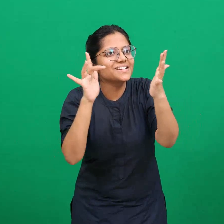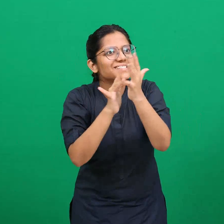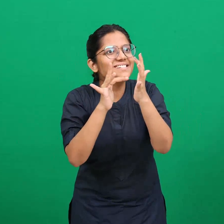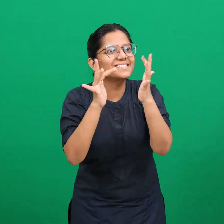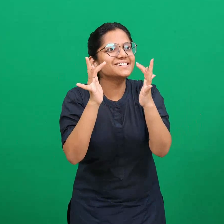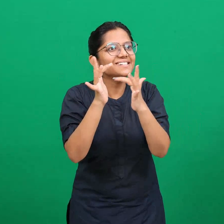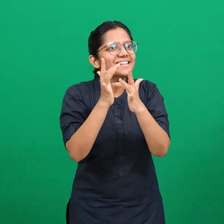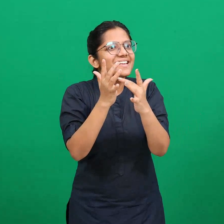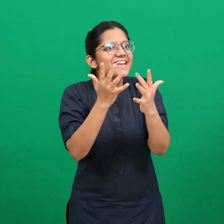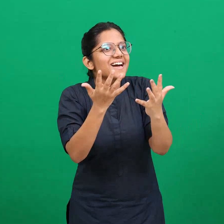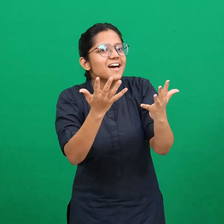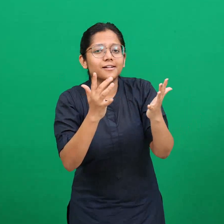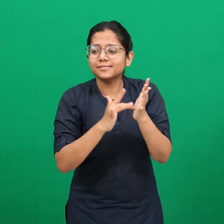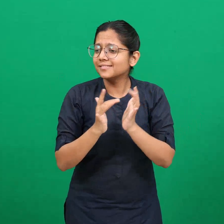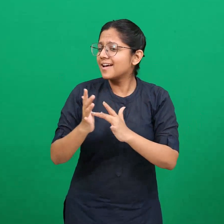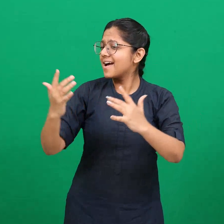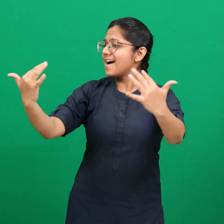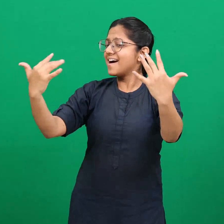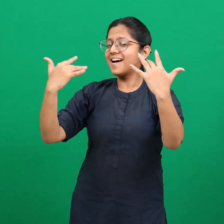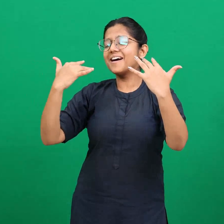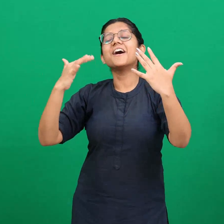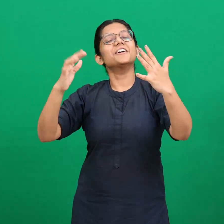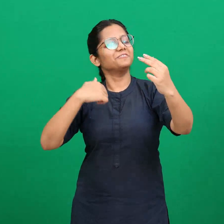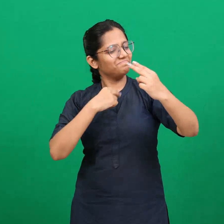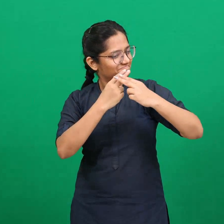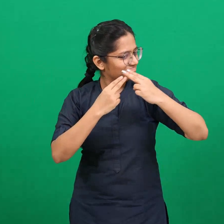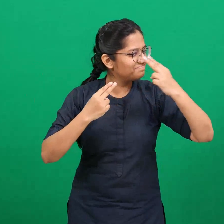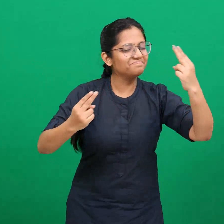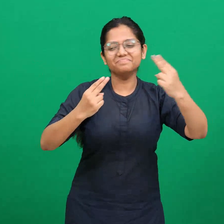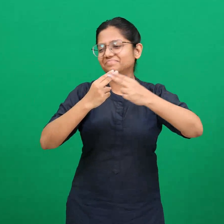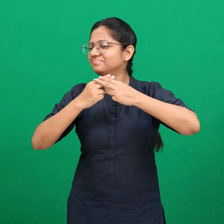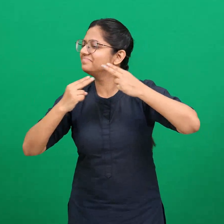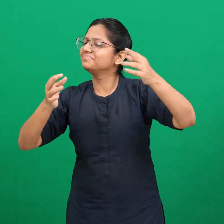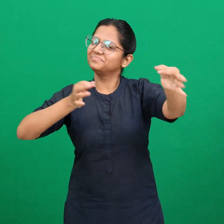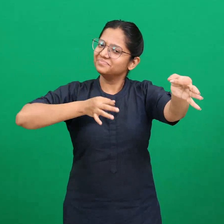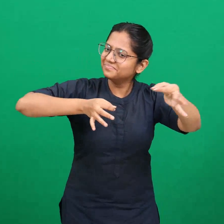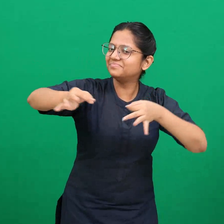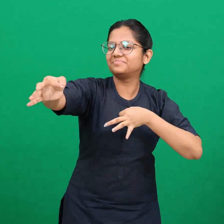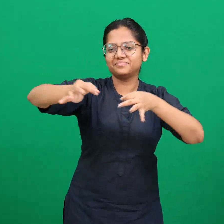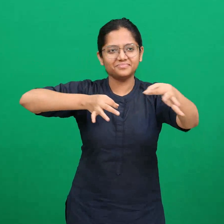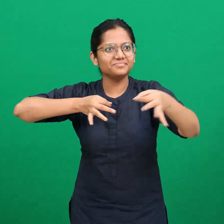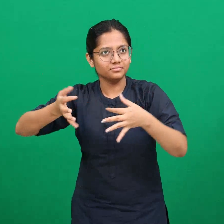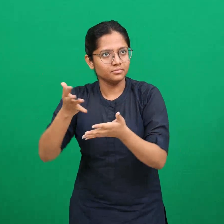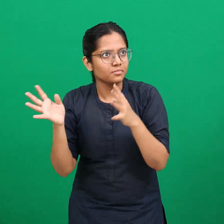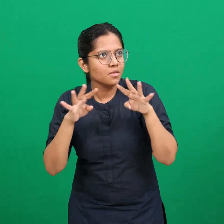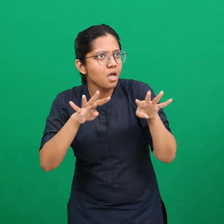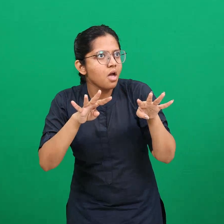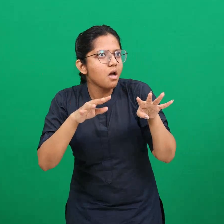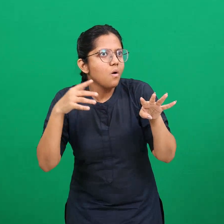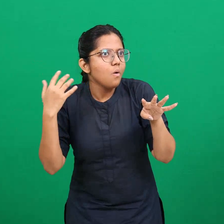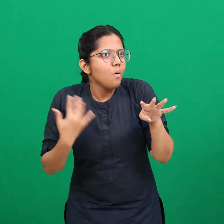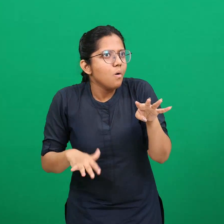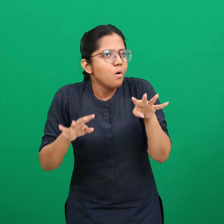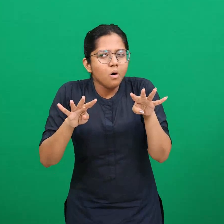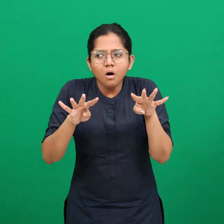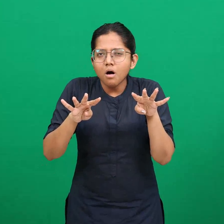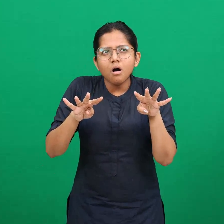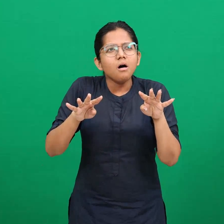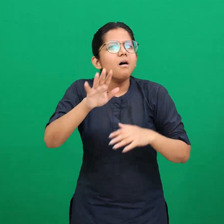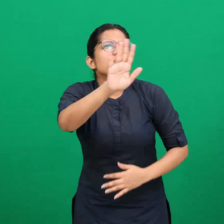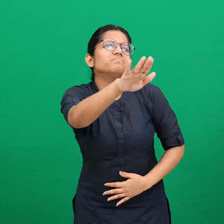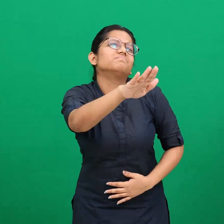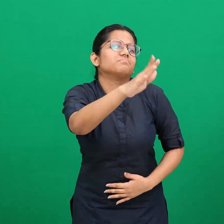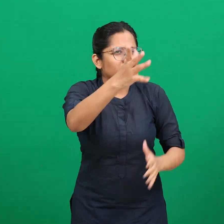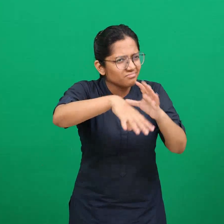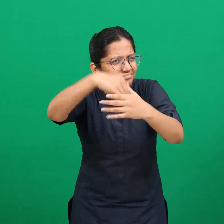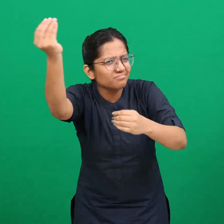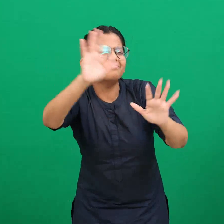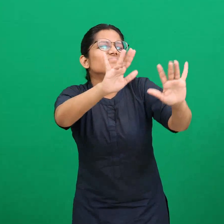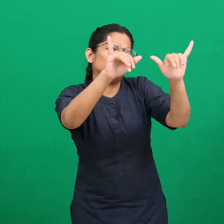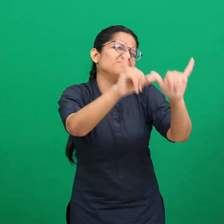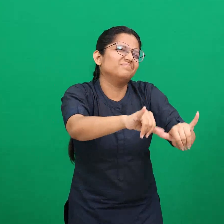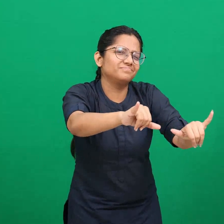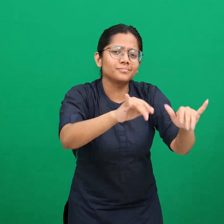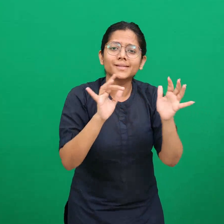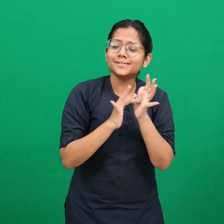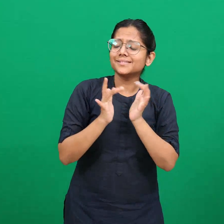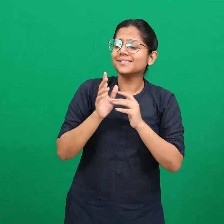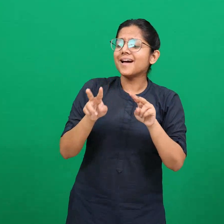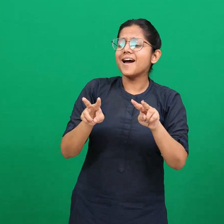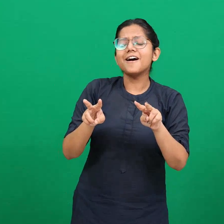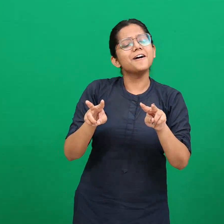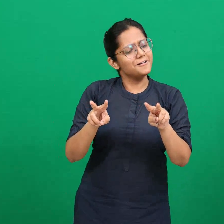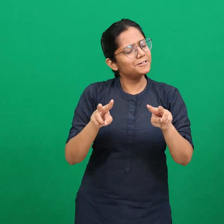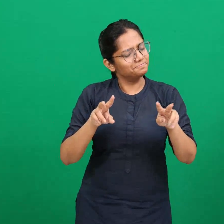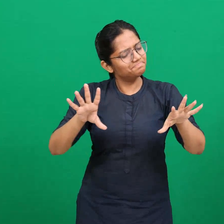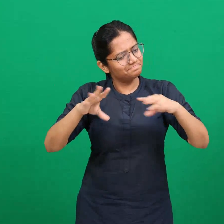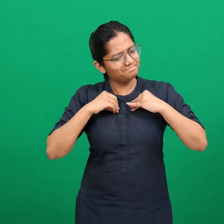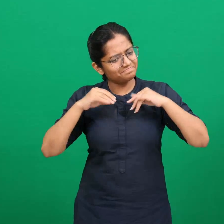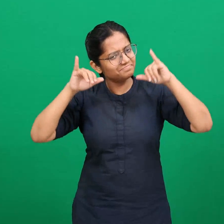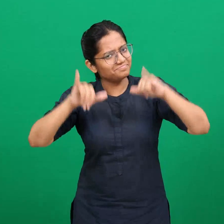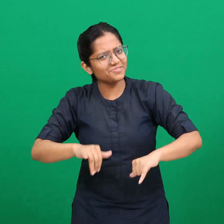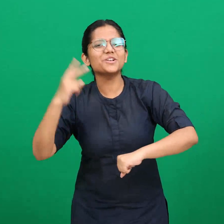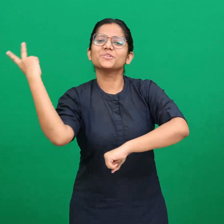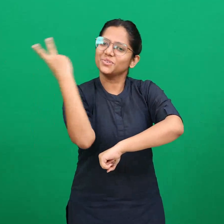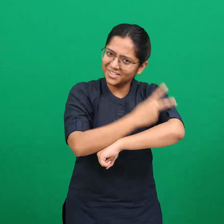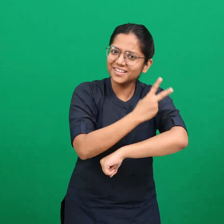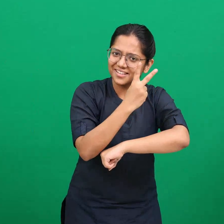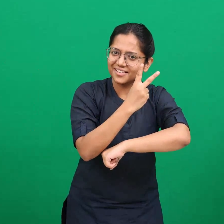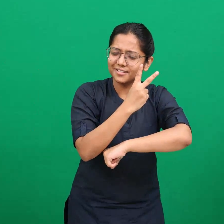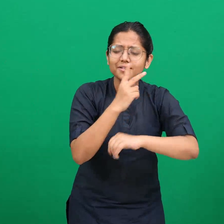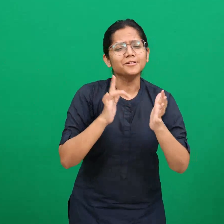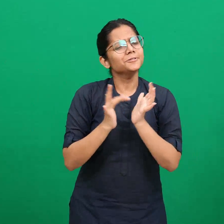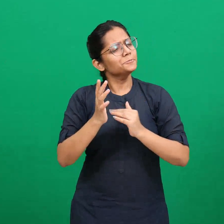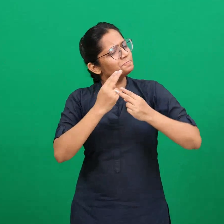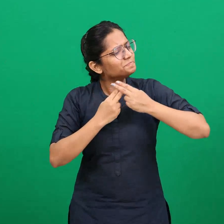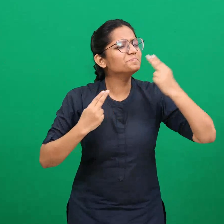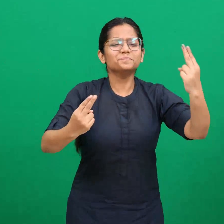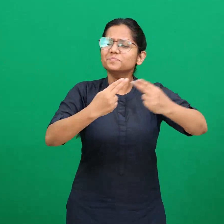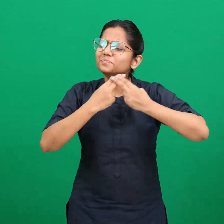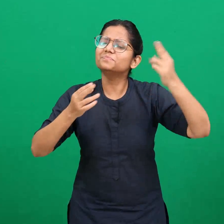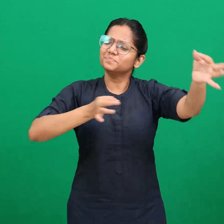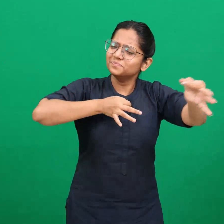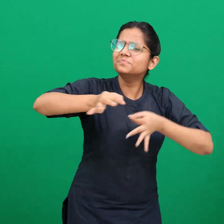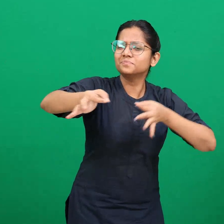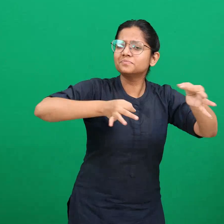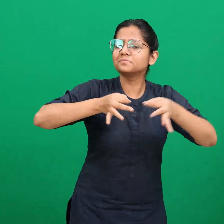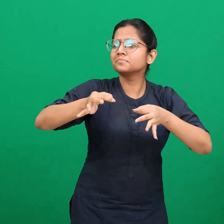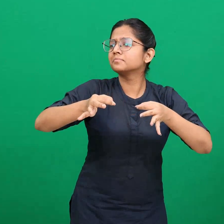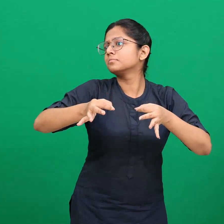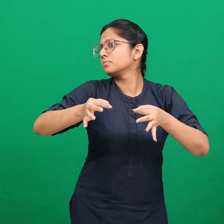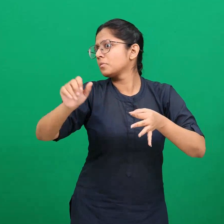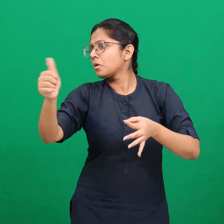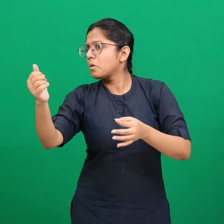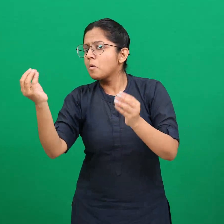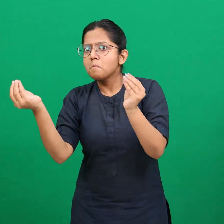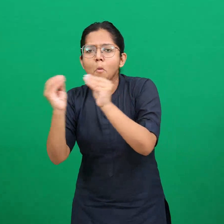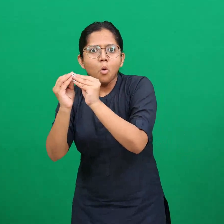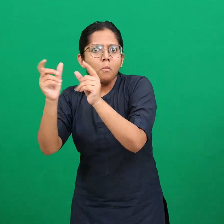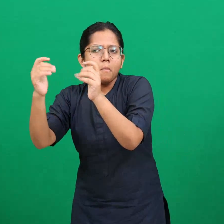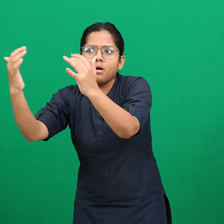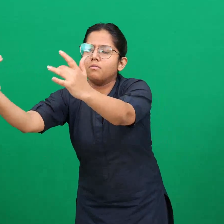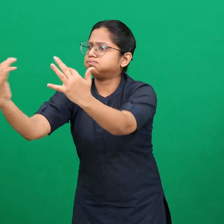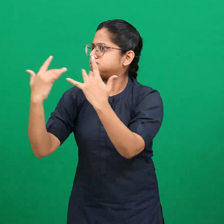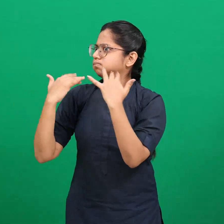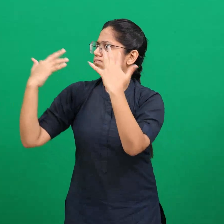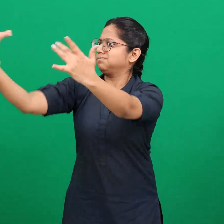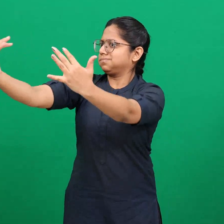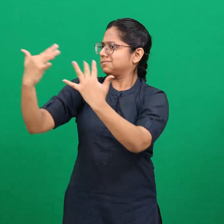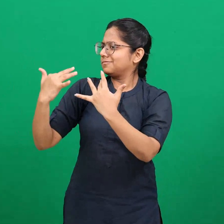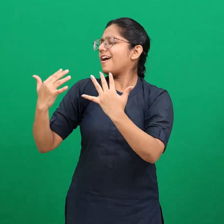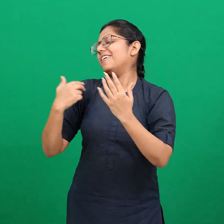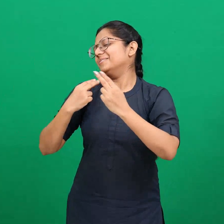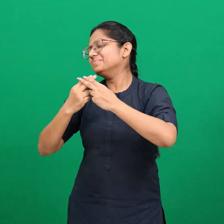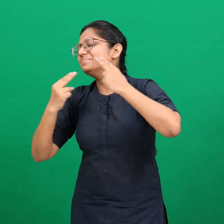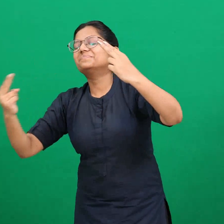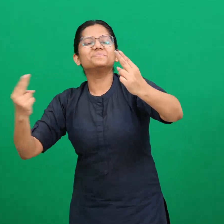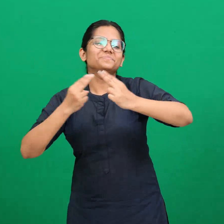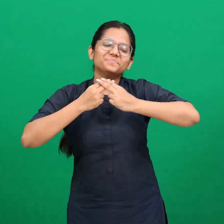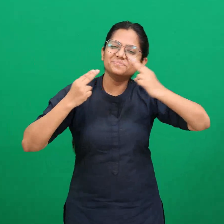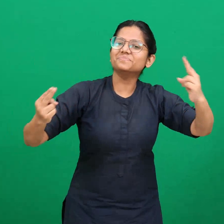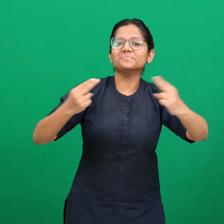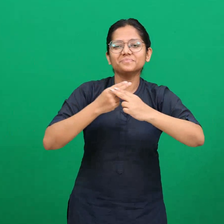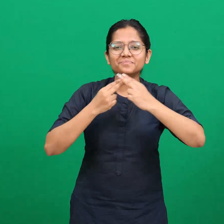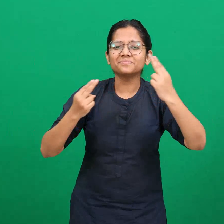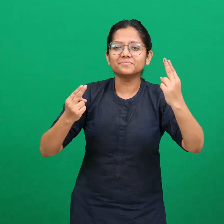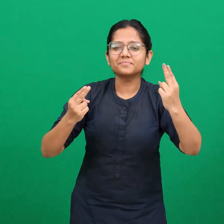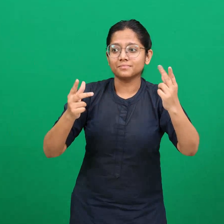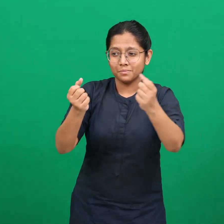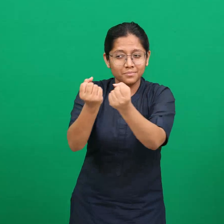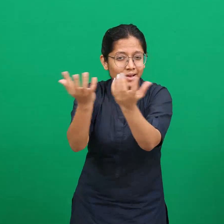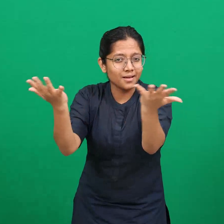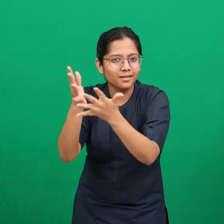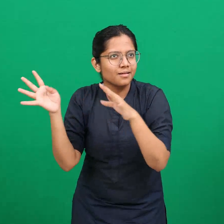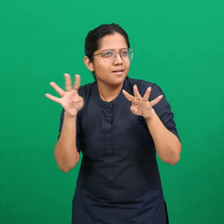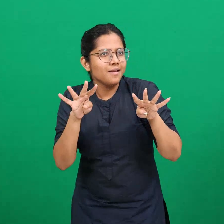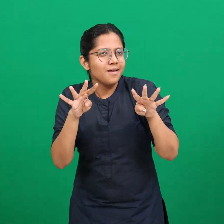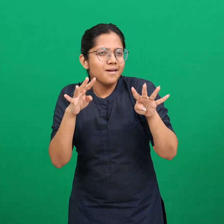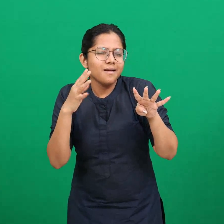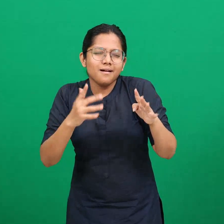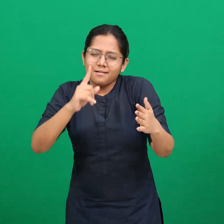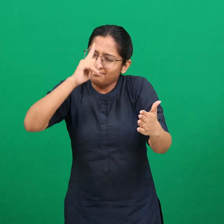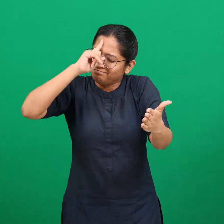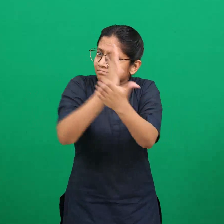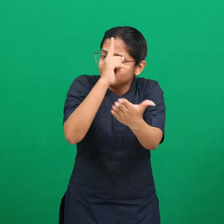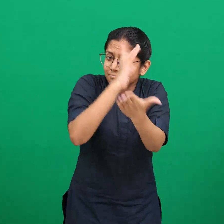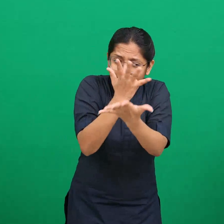So when the Samaritans came to Him, they asked Him to stay with them, and He stayed two days.